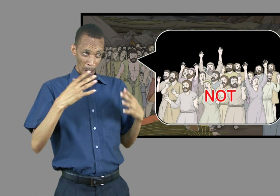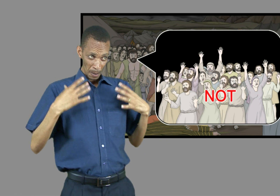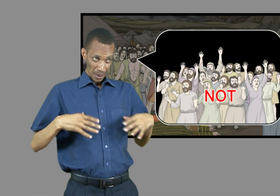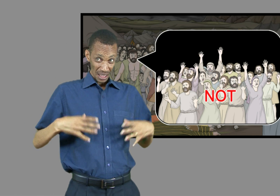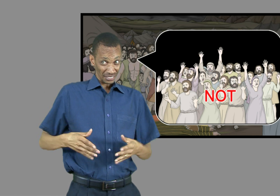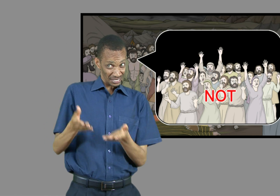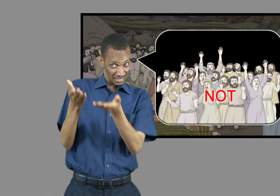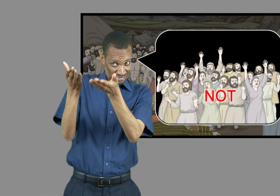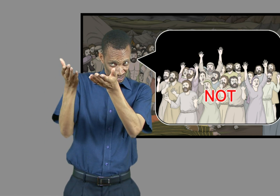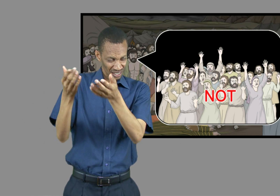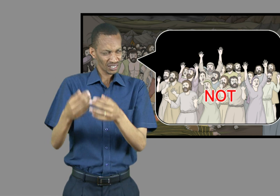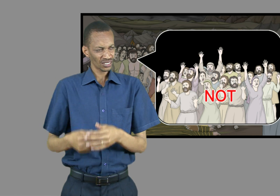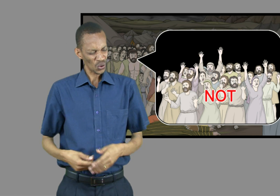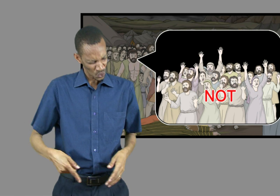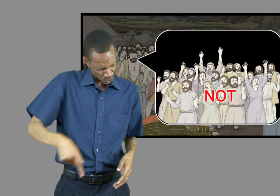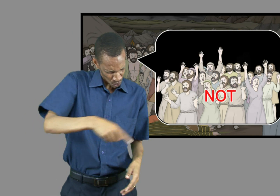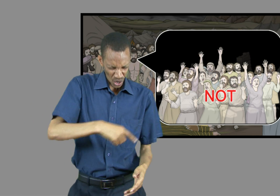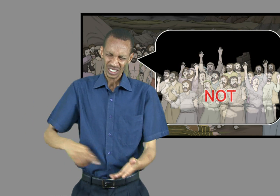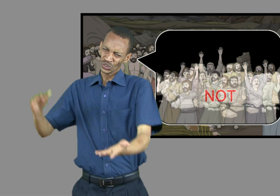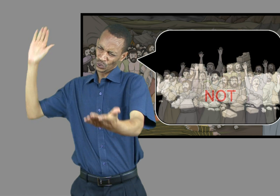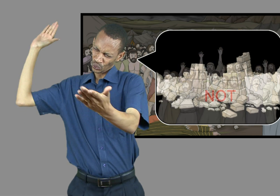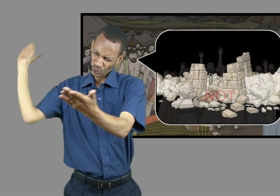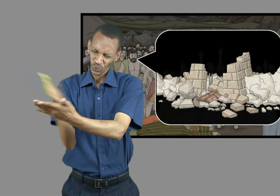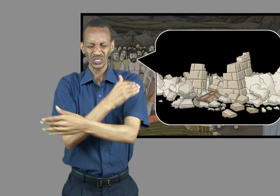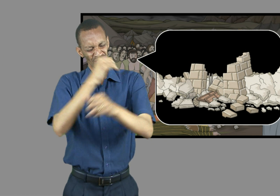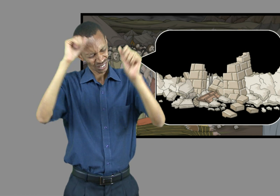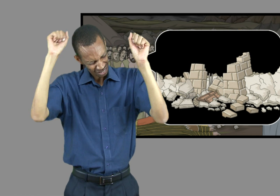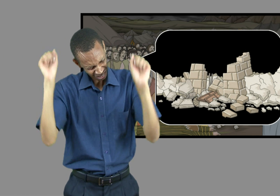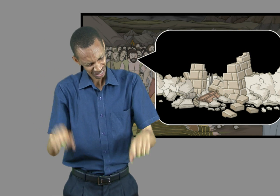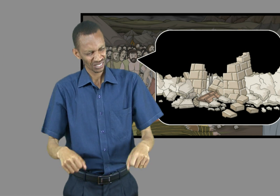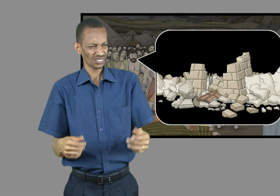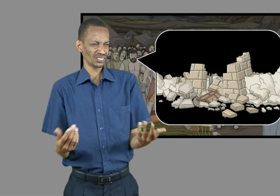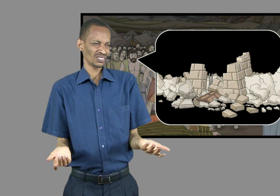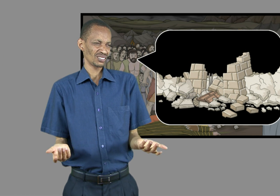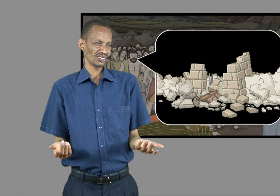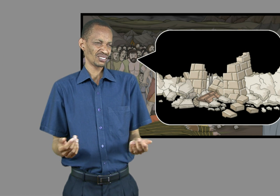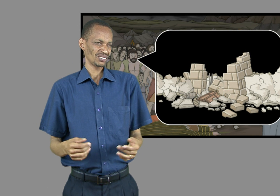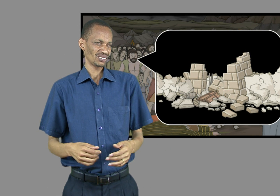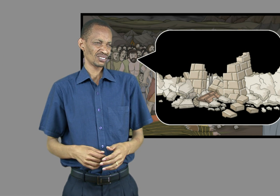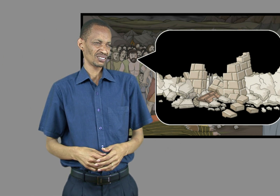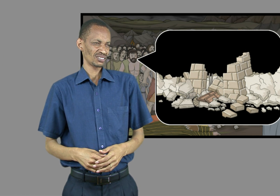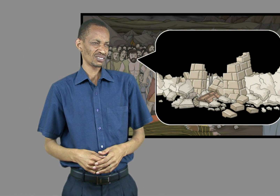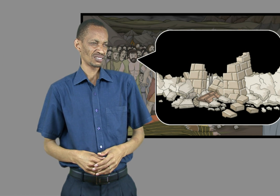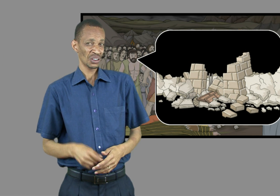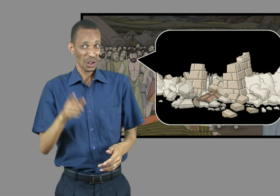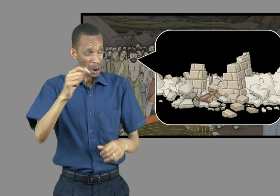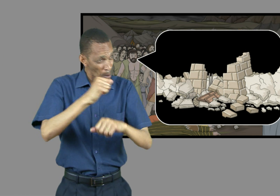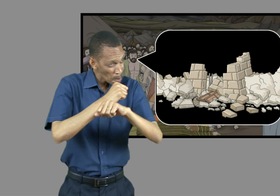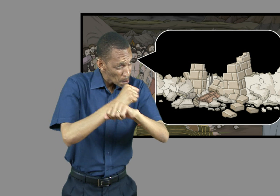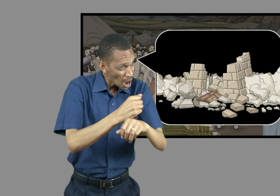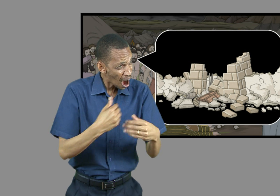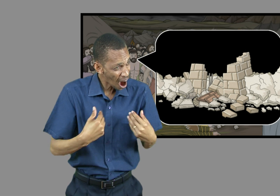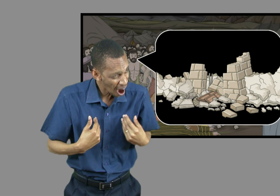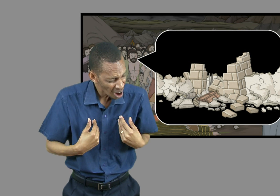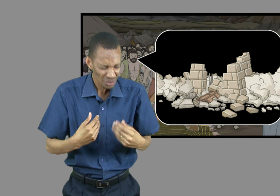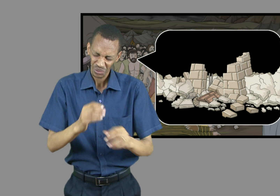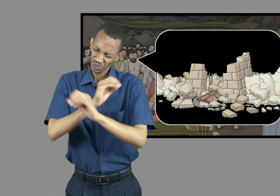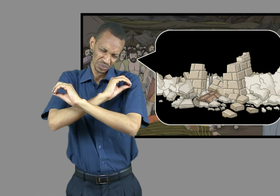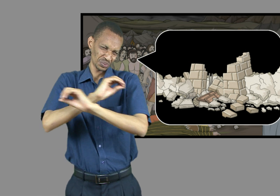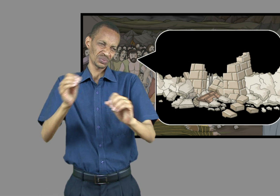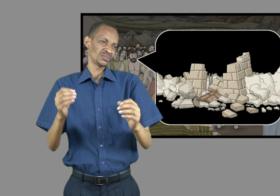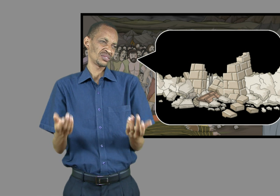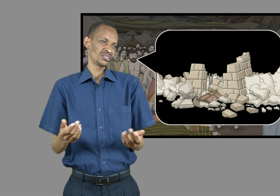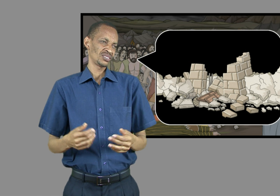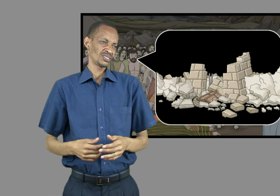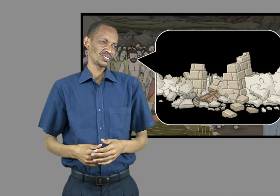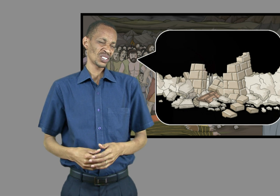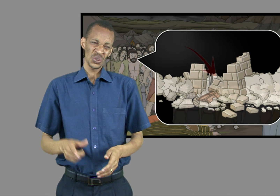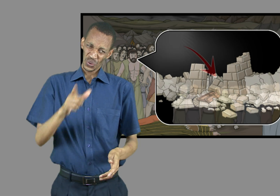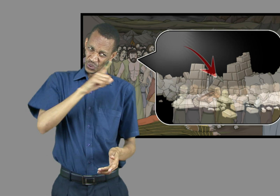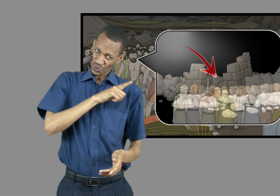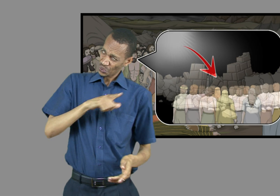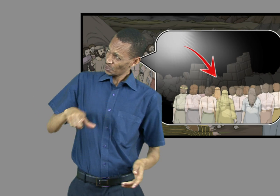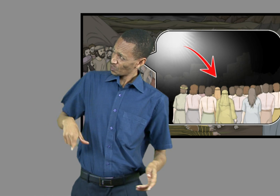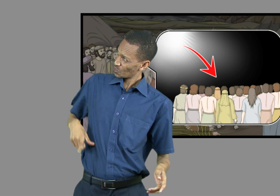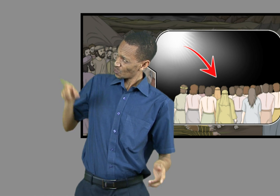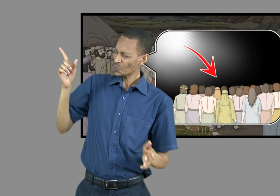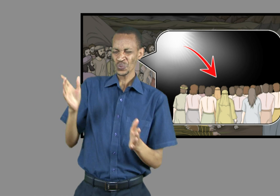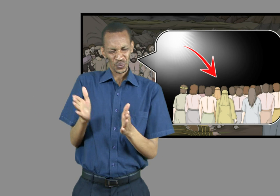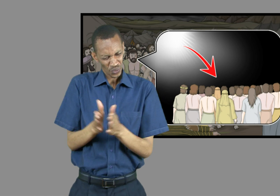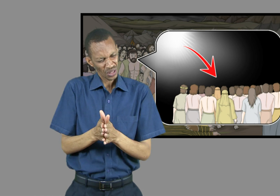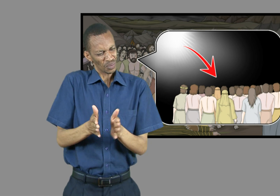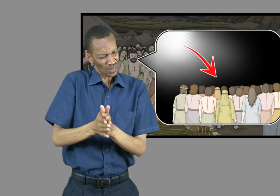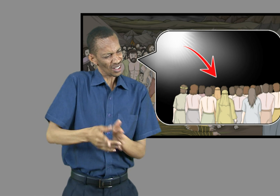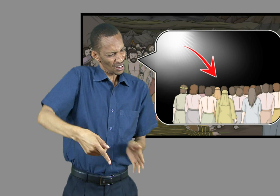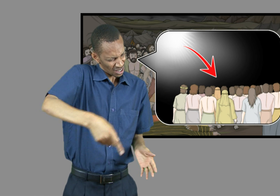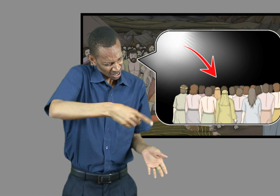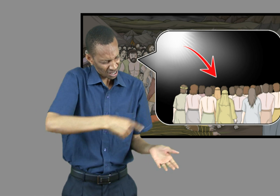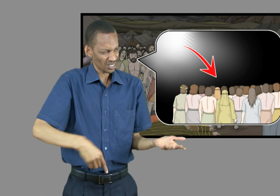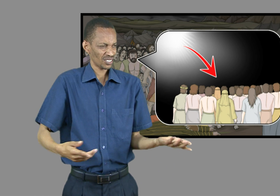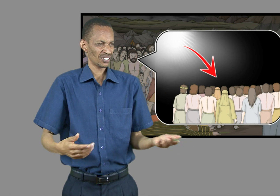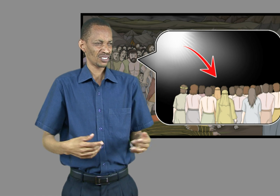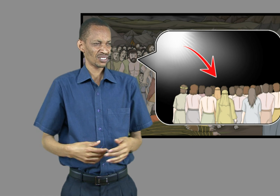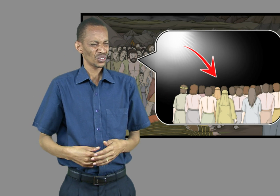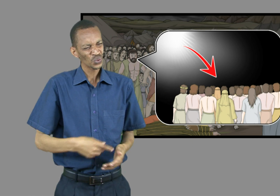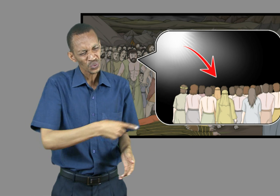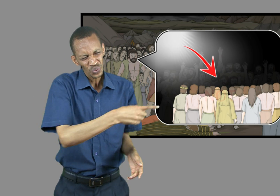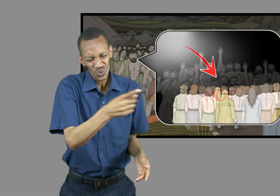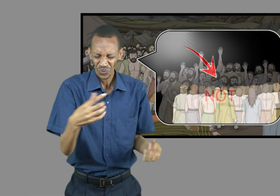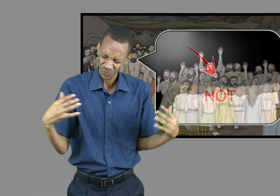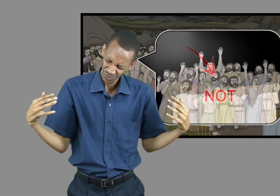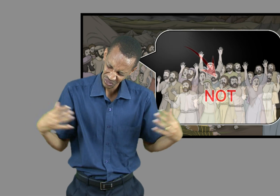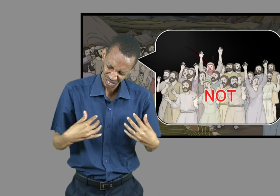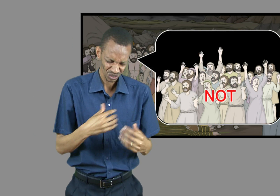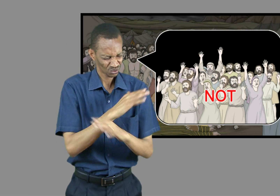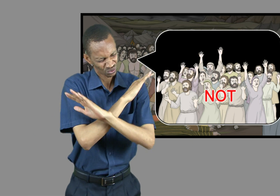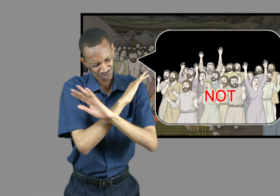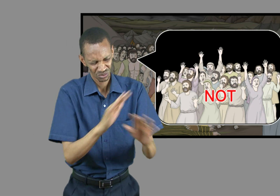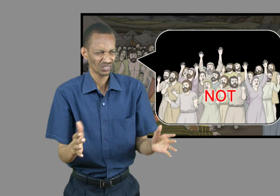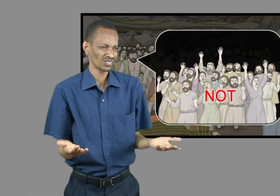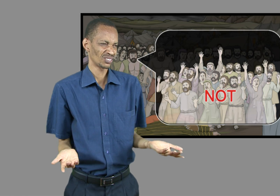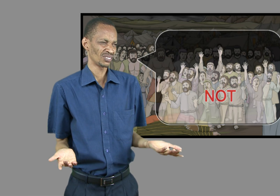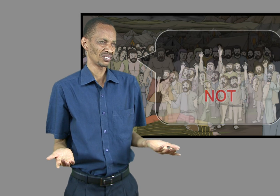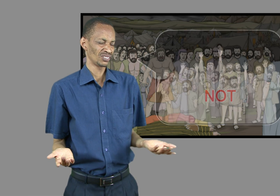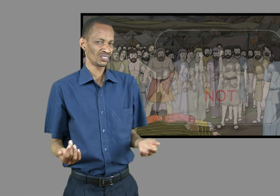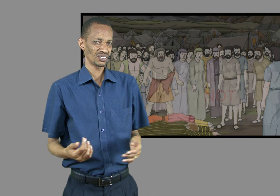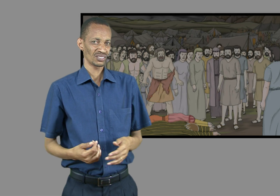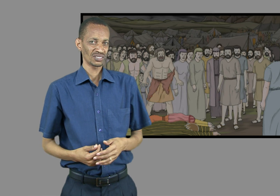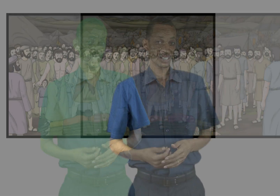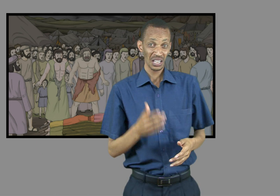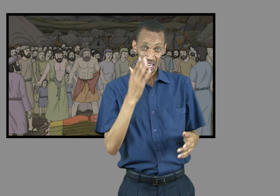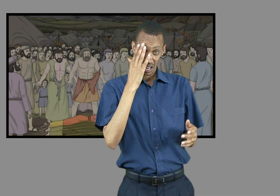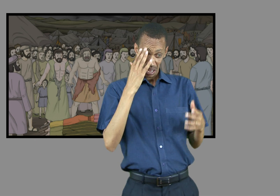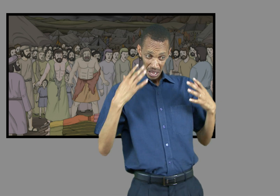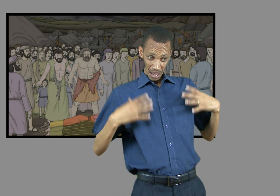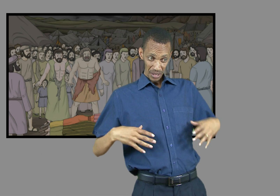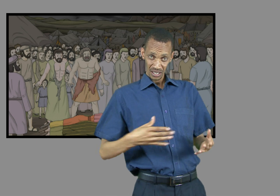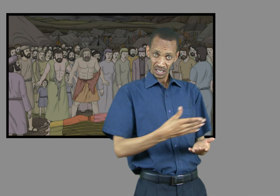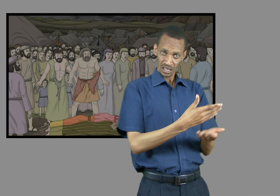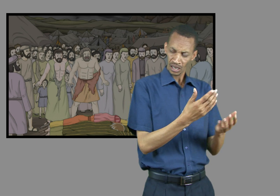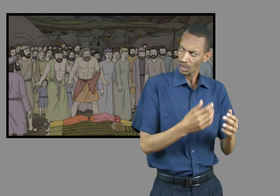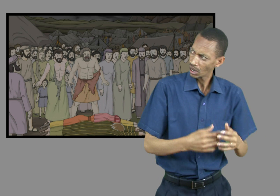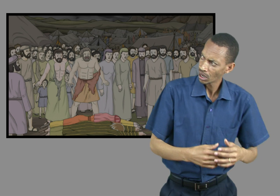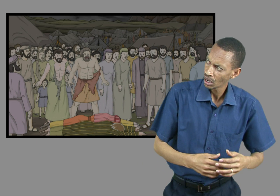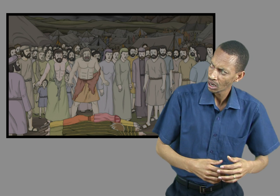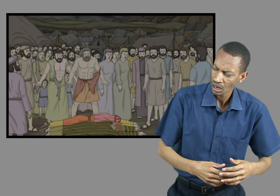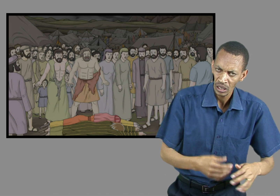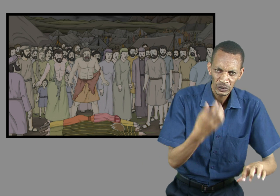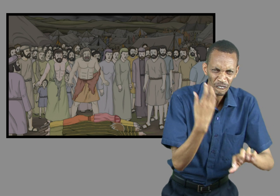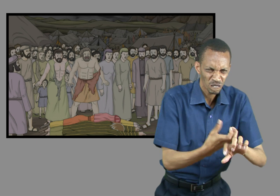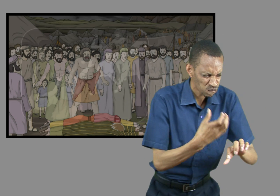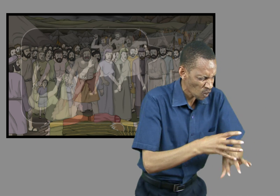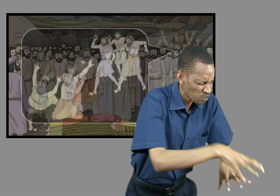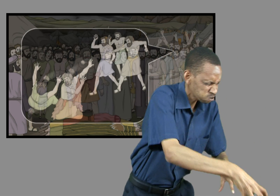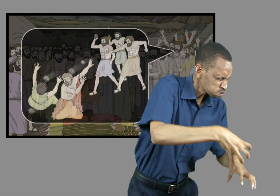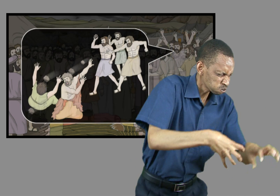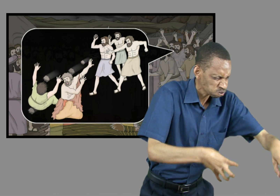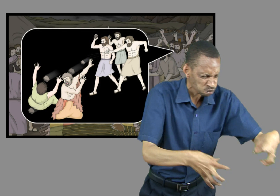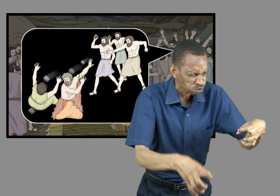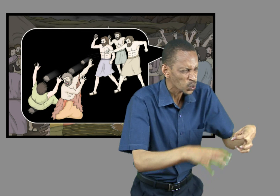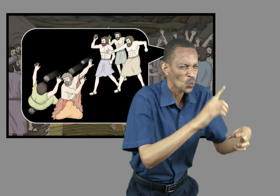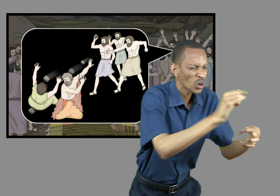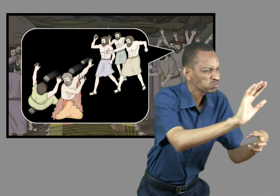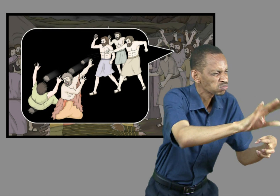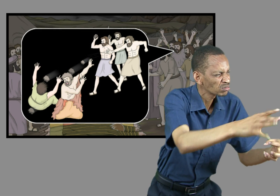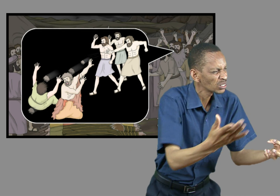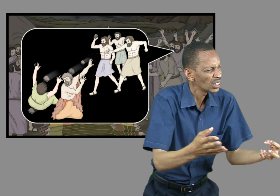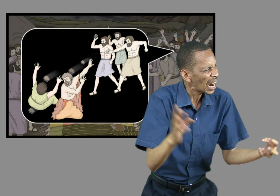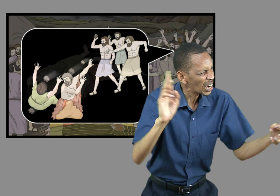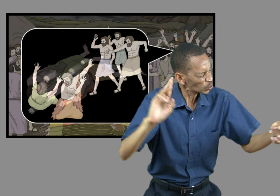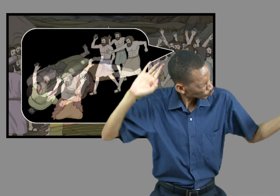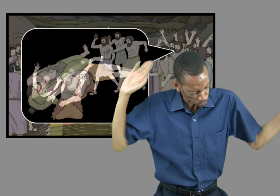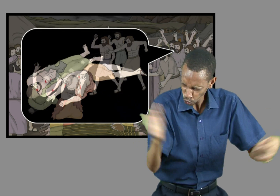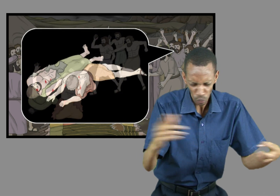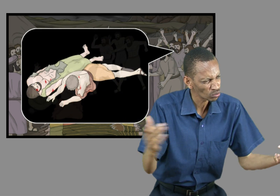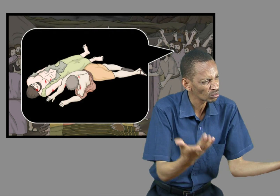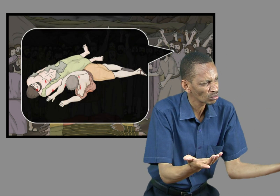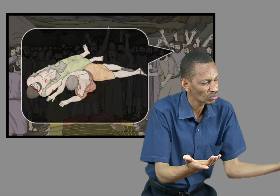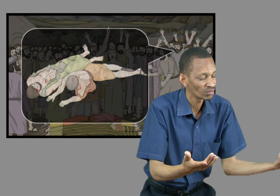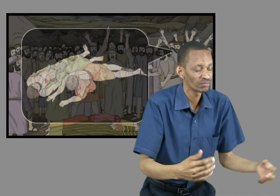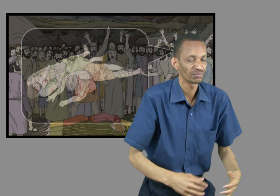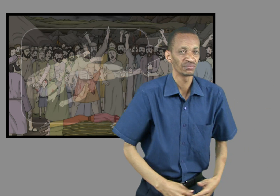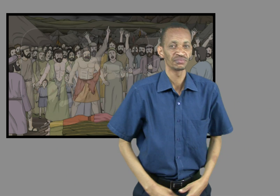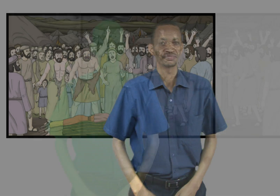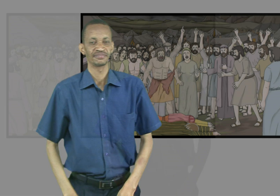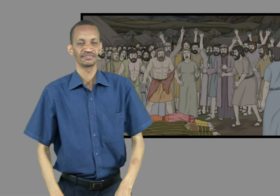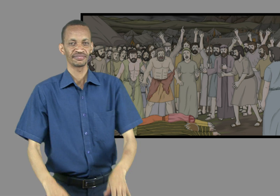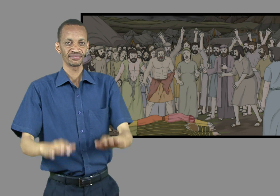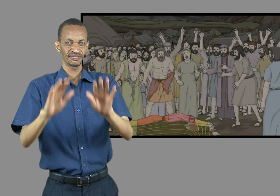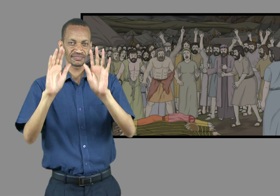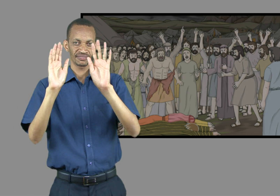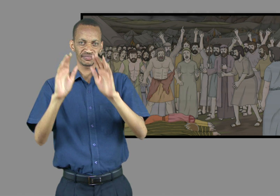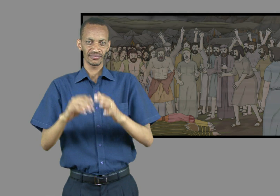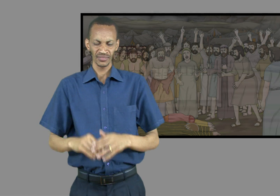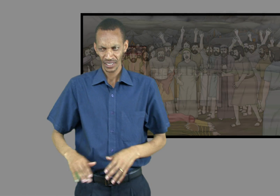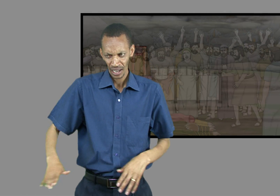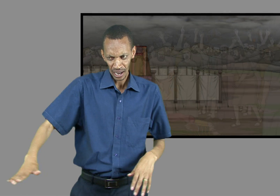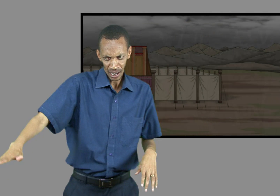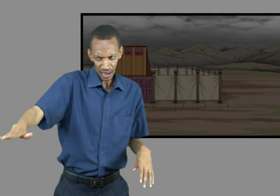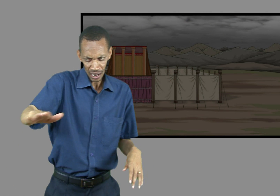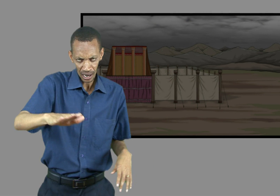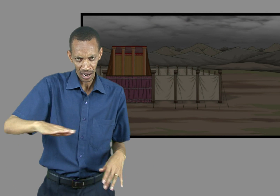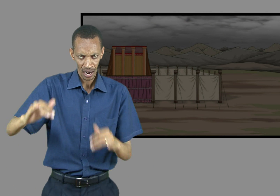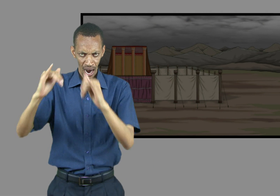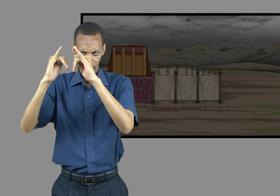Their protection has been removed, and the LORD is with us. Do not be afraid of them!” But the whole congregation threatened to stone Joshua and Caleb.